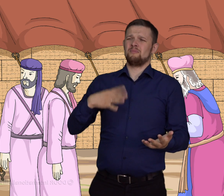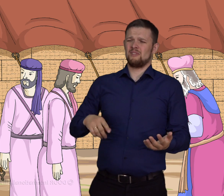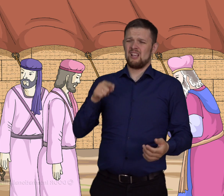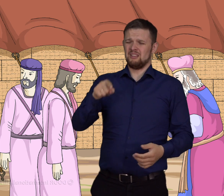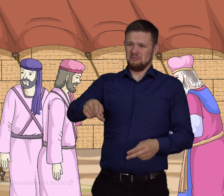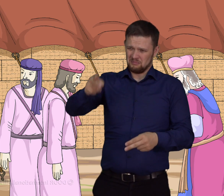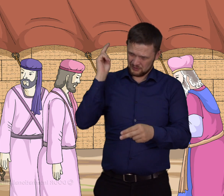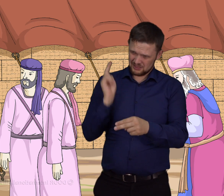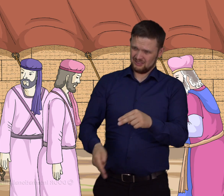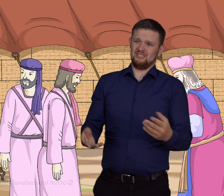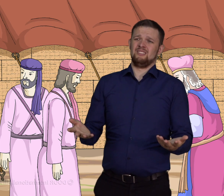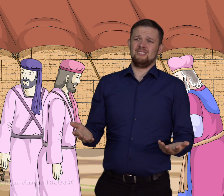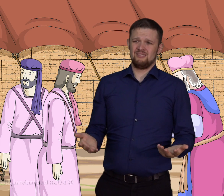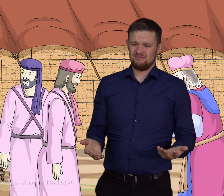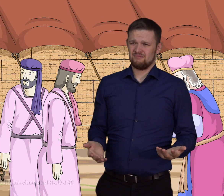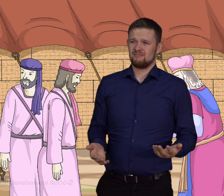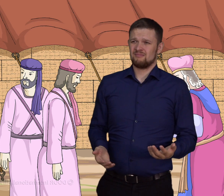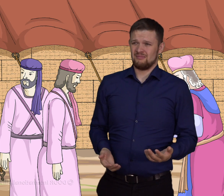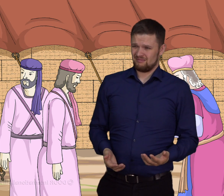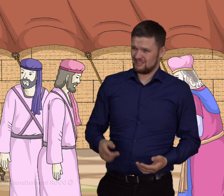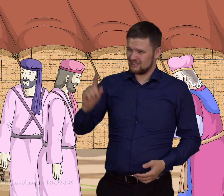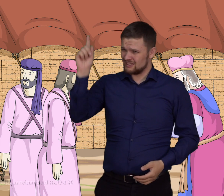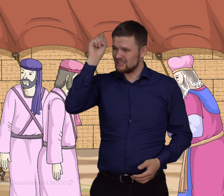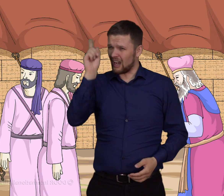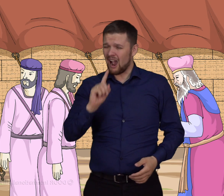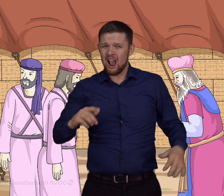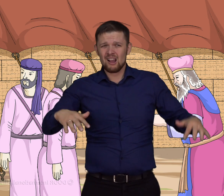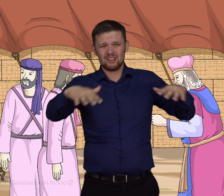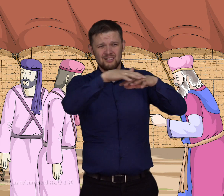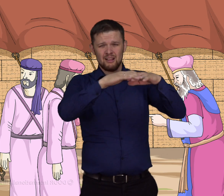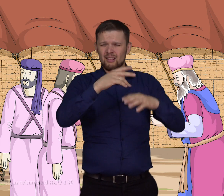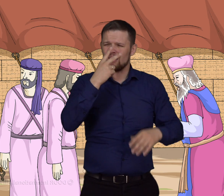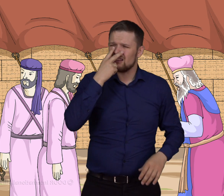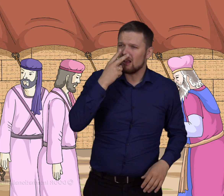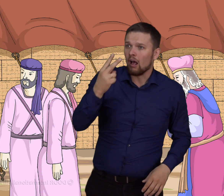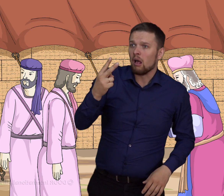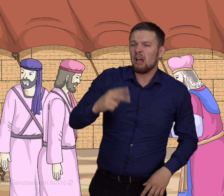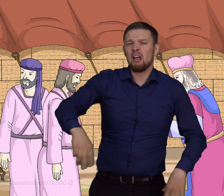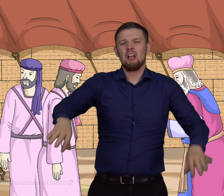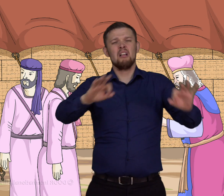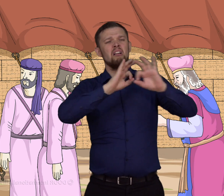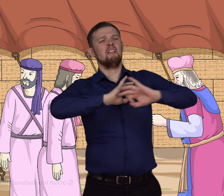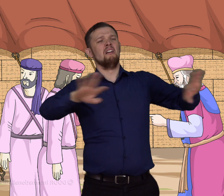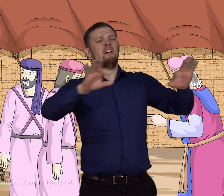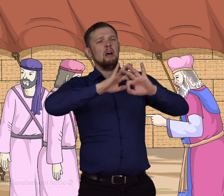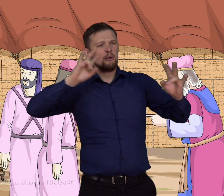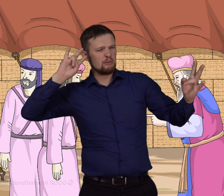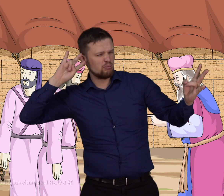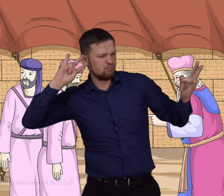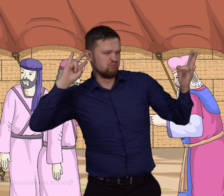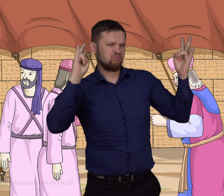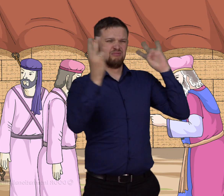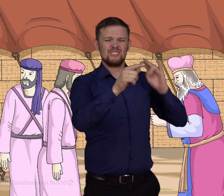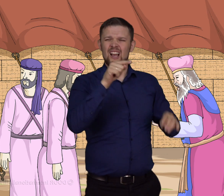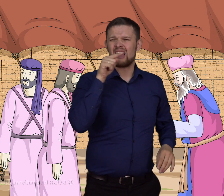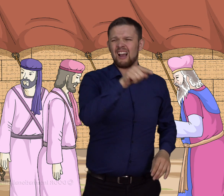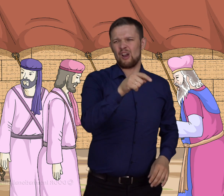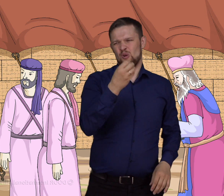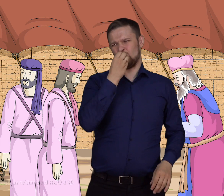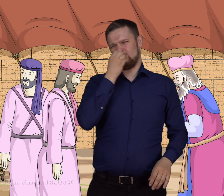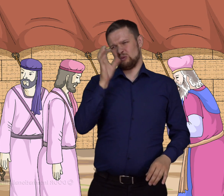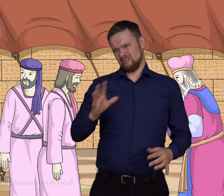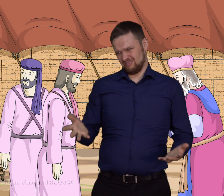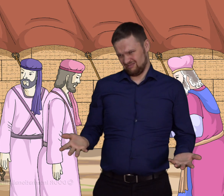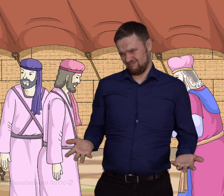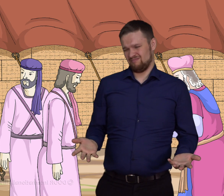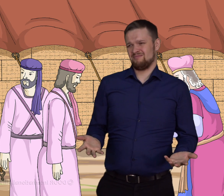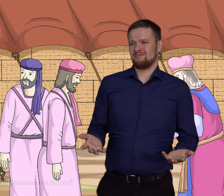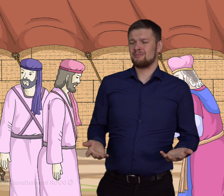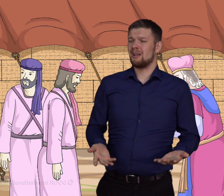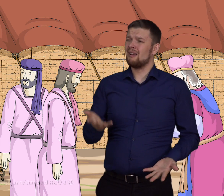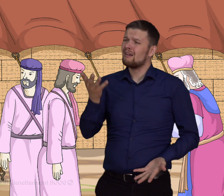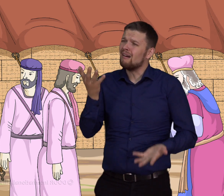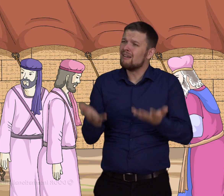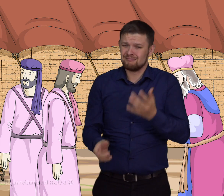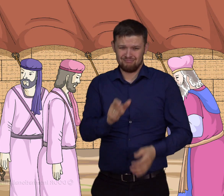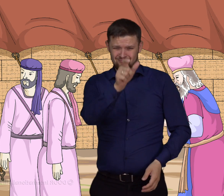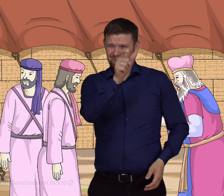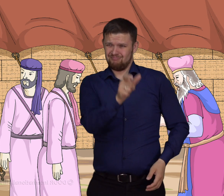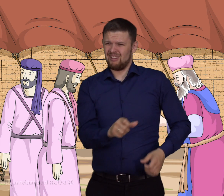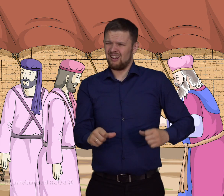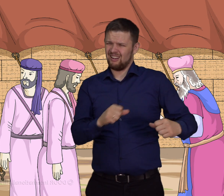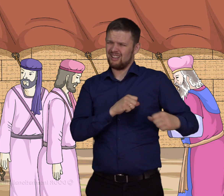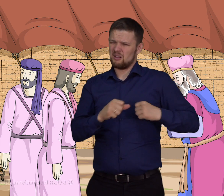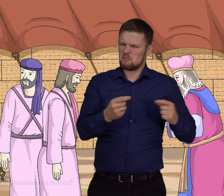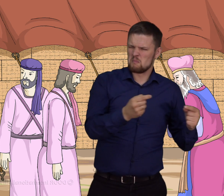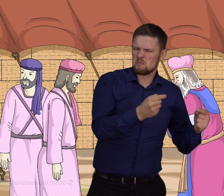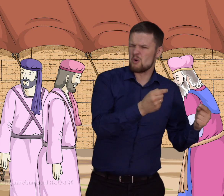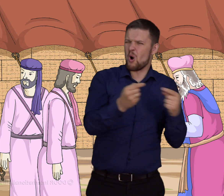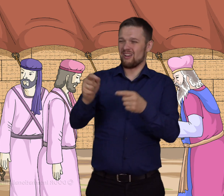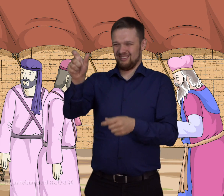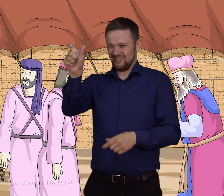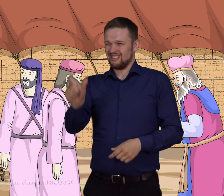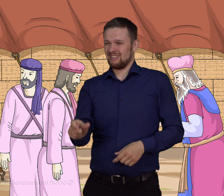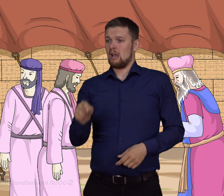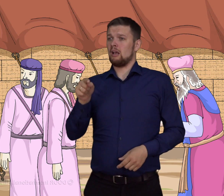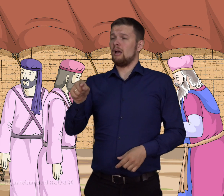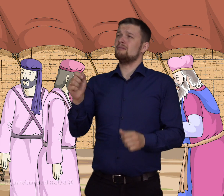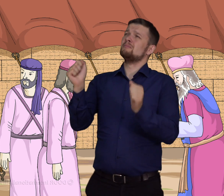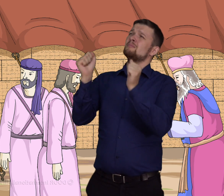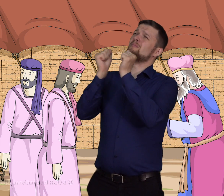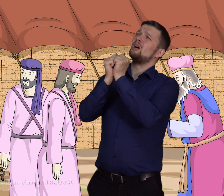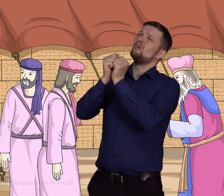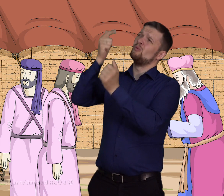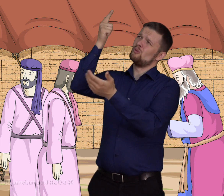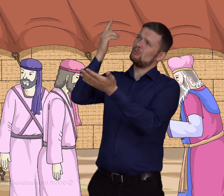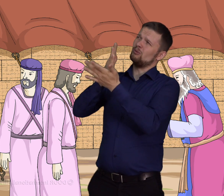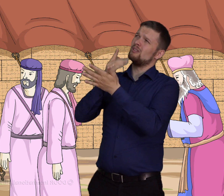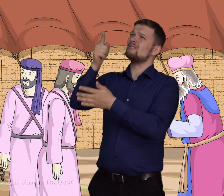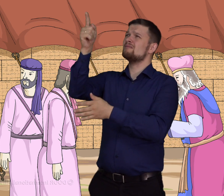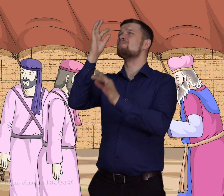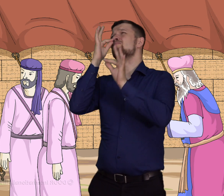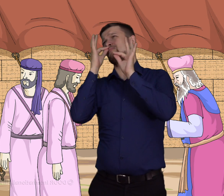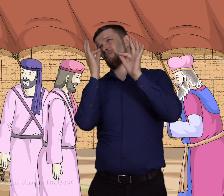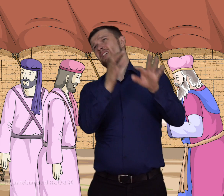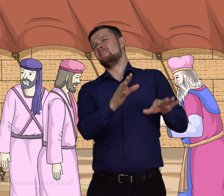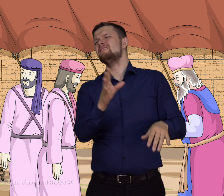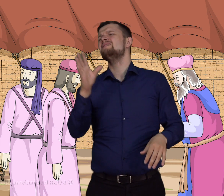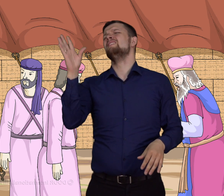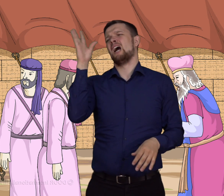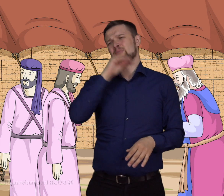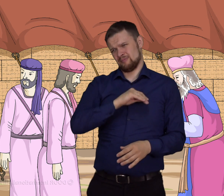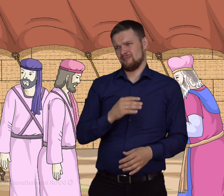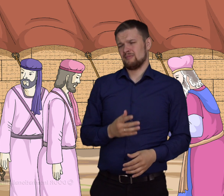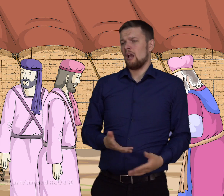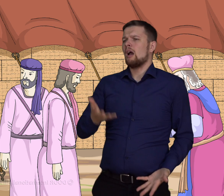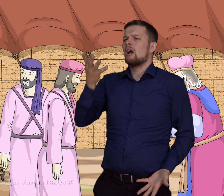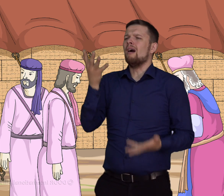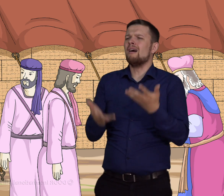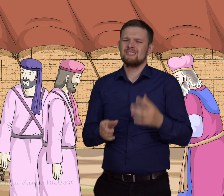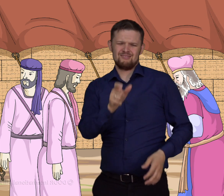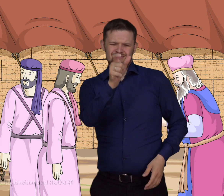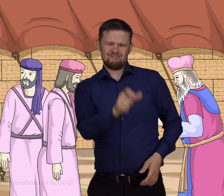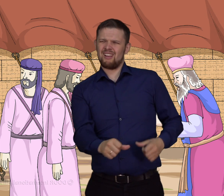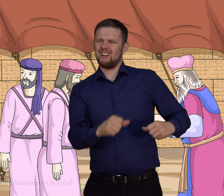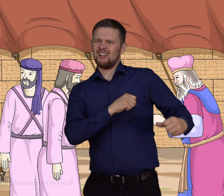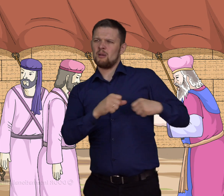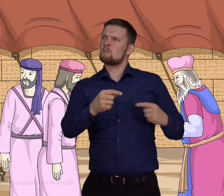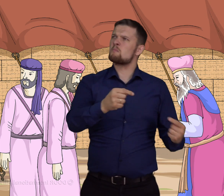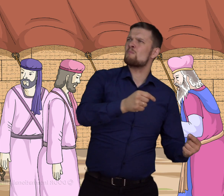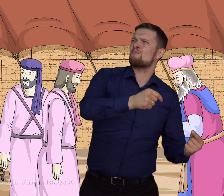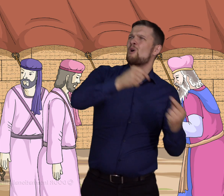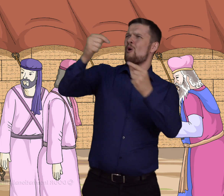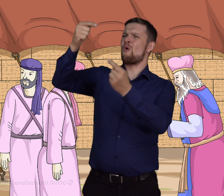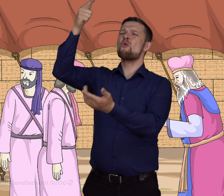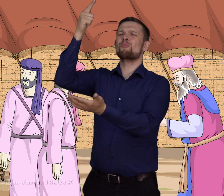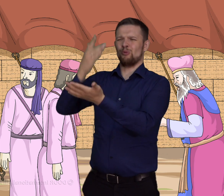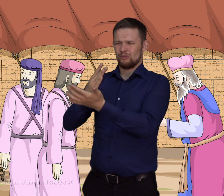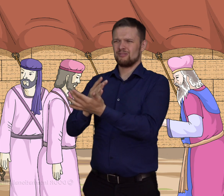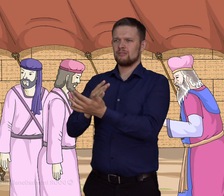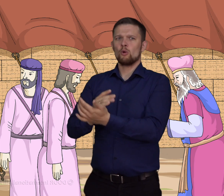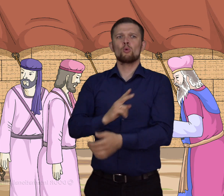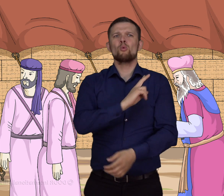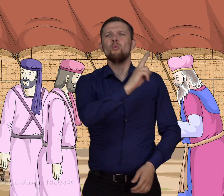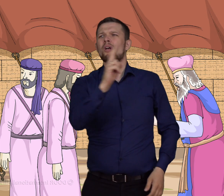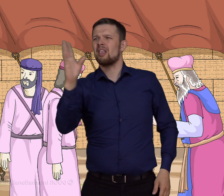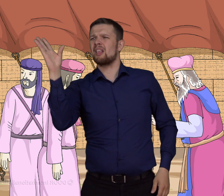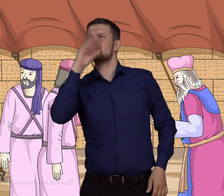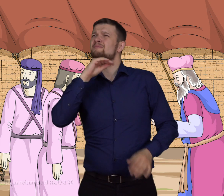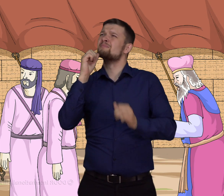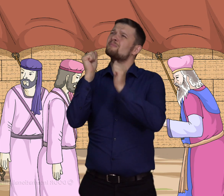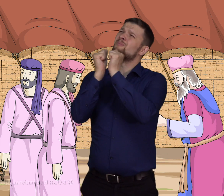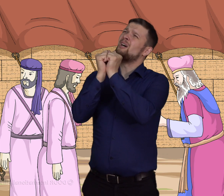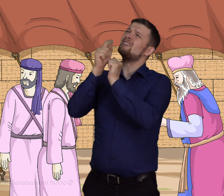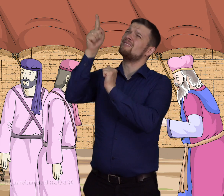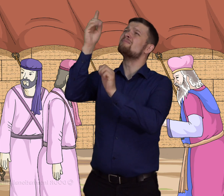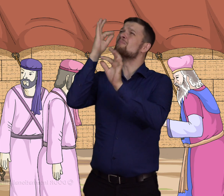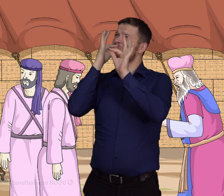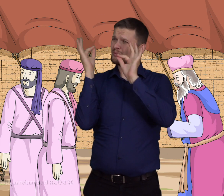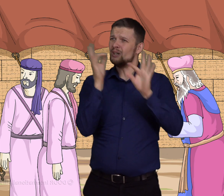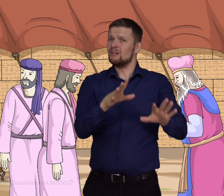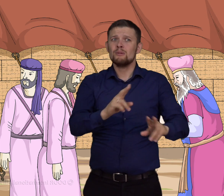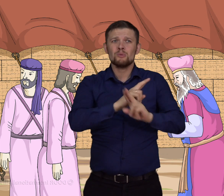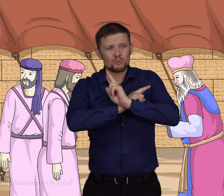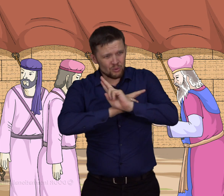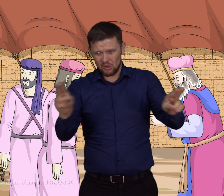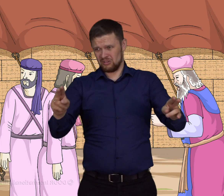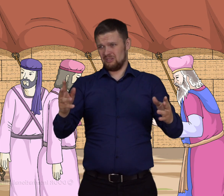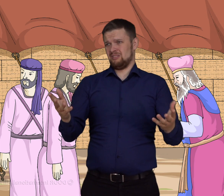it is not a good report I hear circulating among the LORD’s people. If a man sins against another man, God can intercede for him;